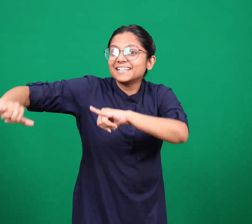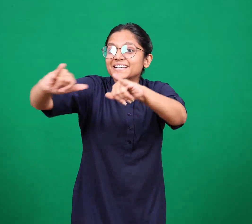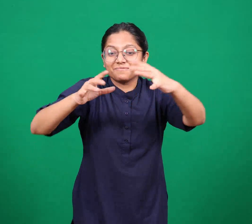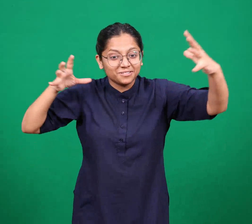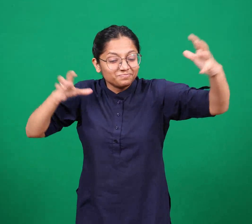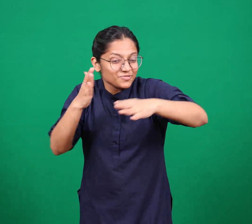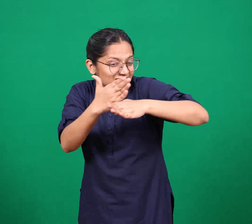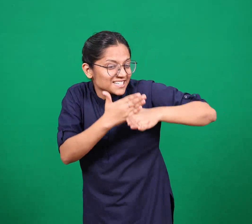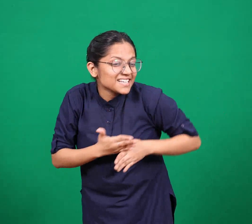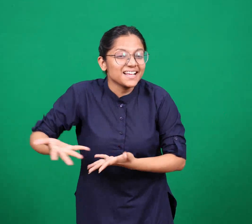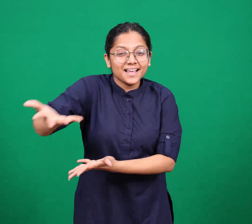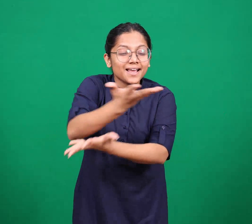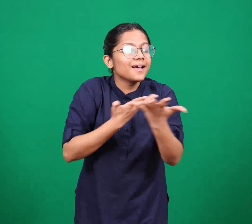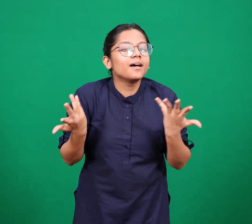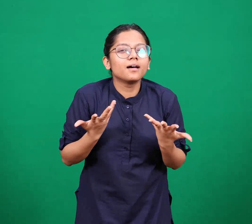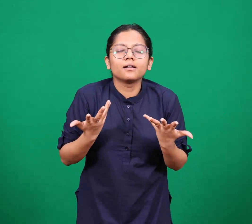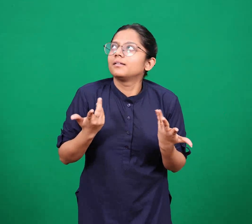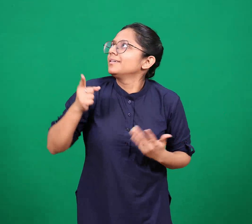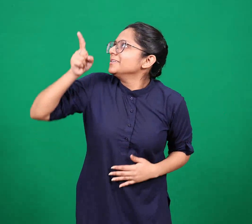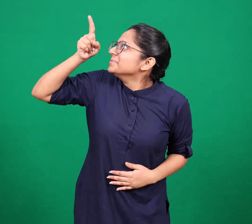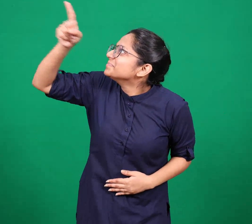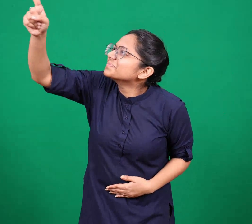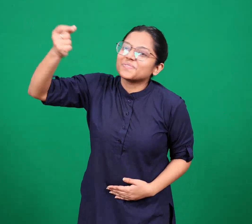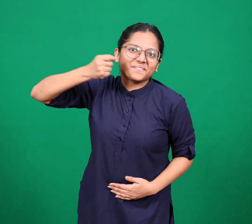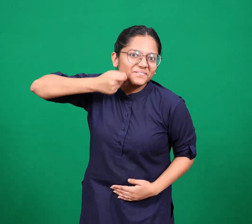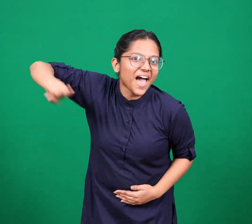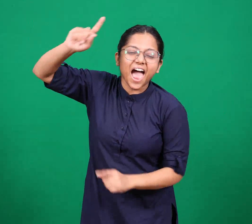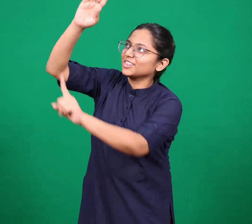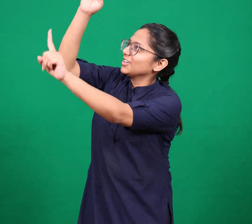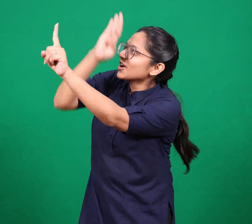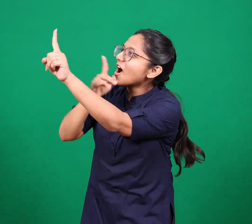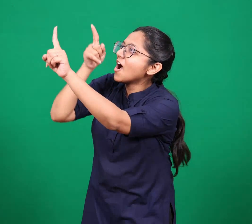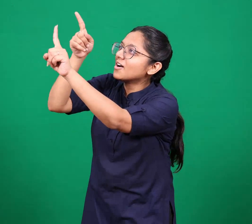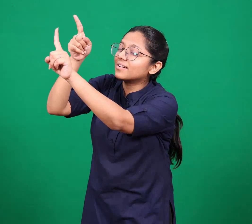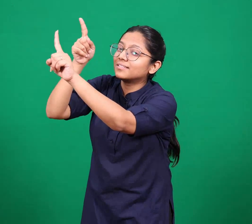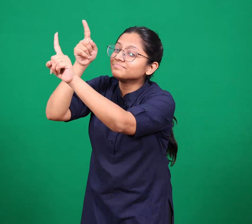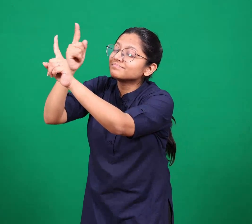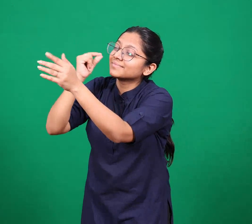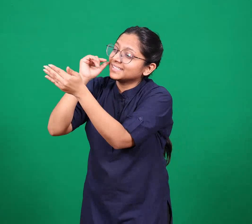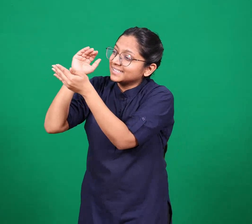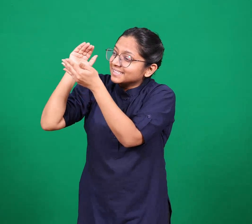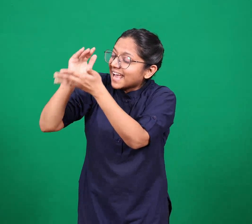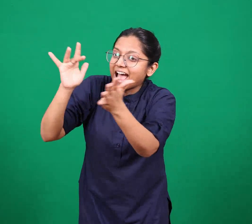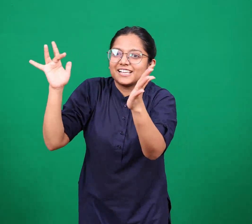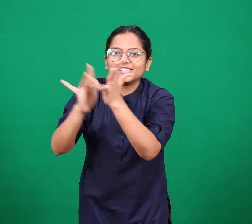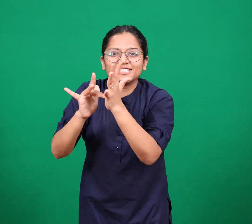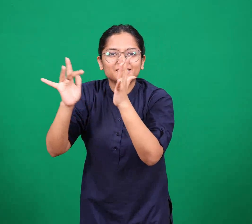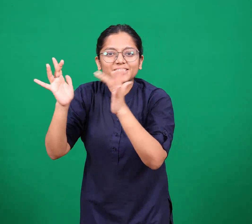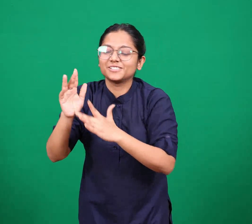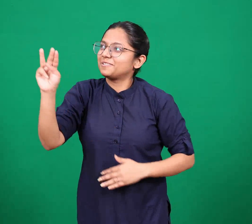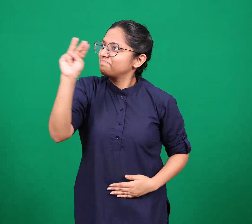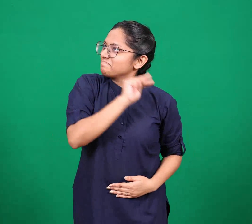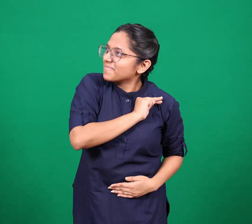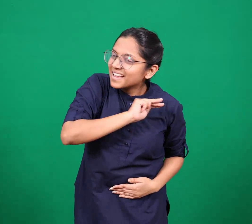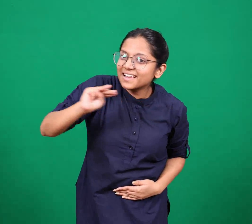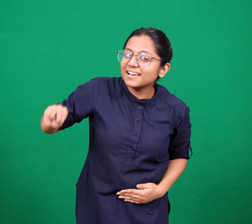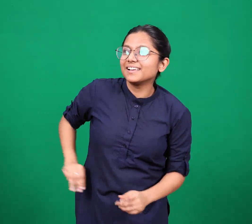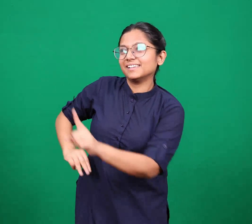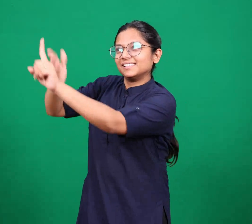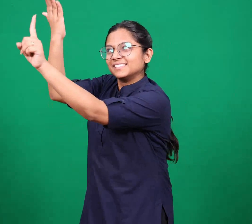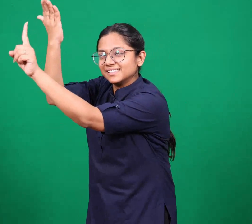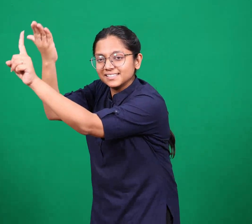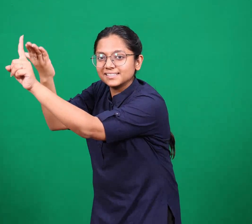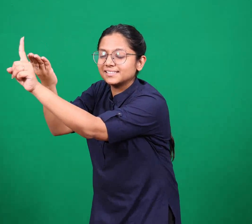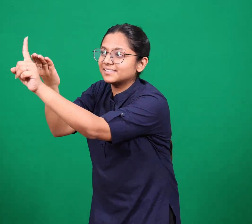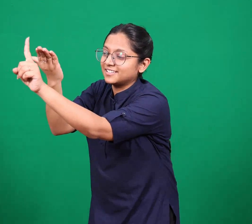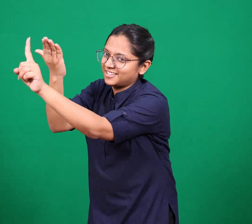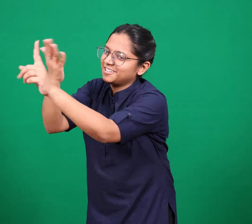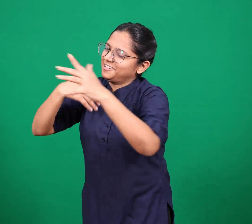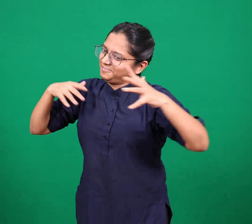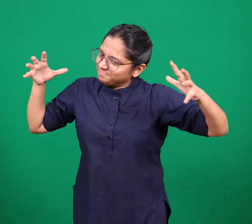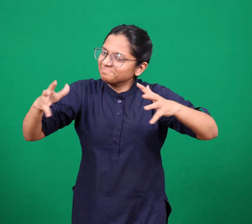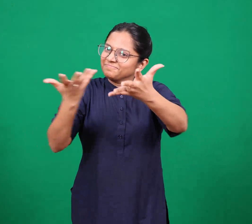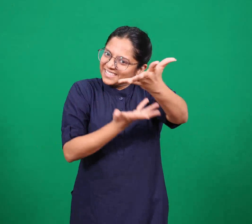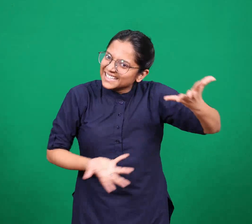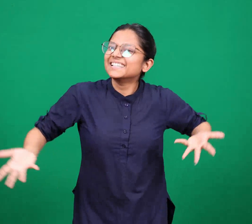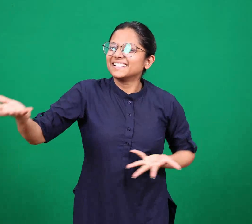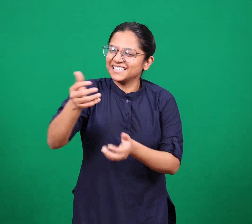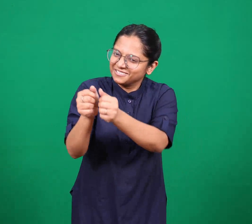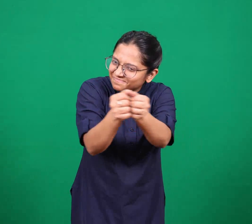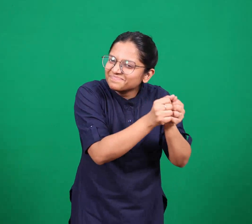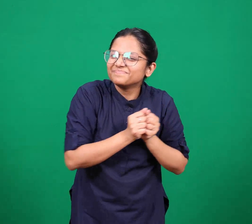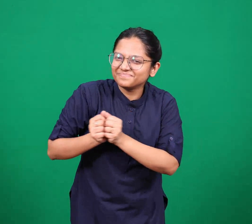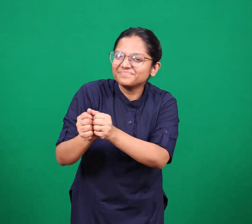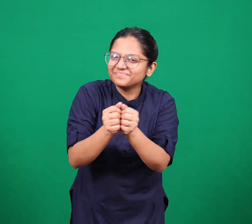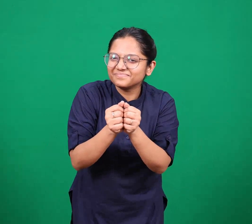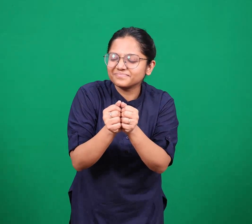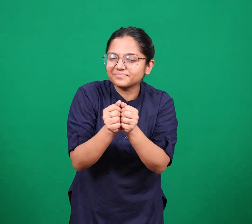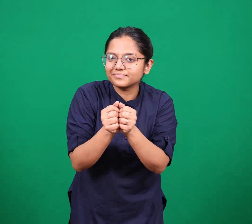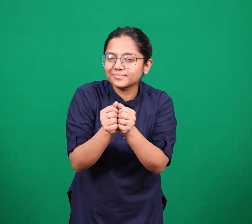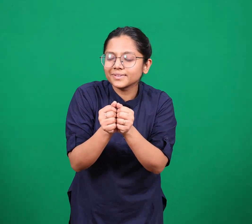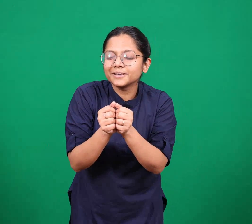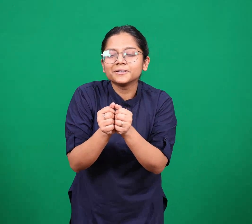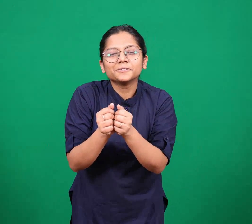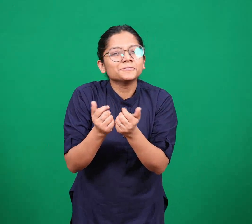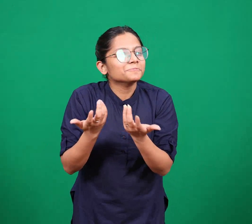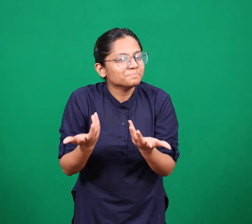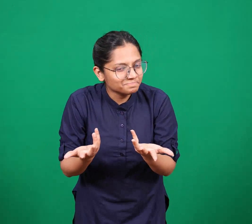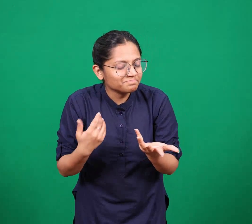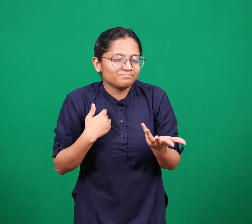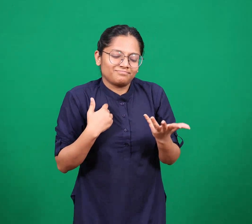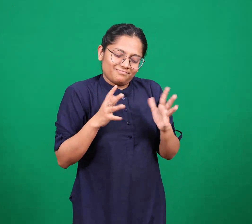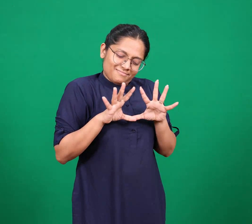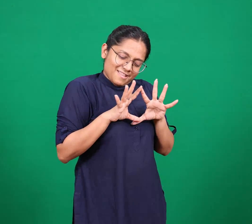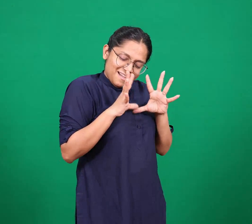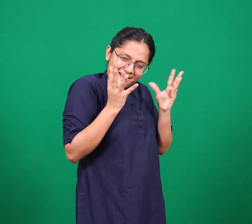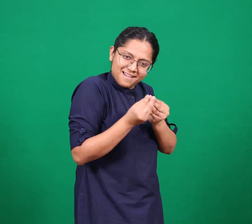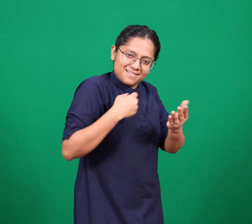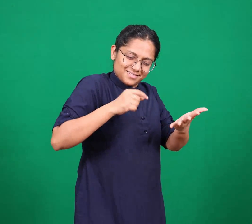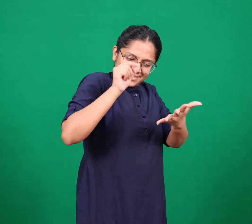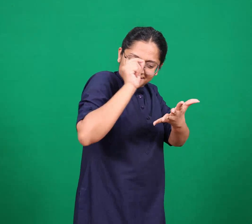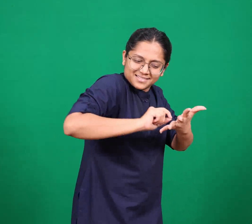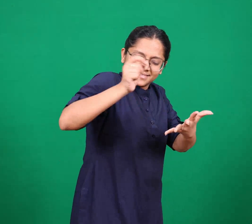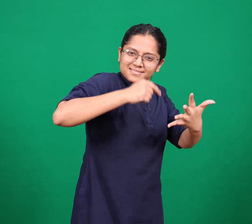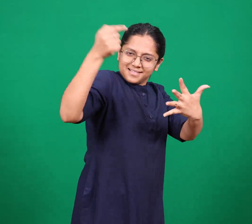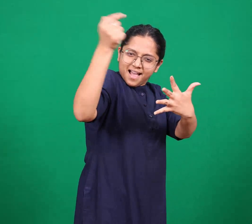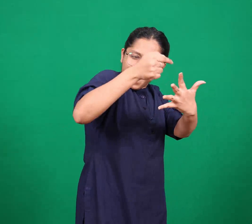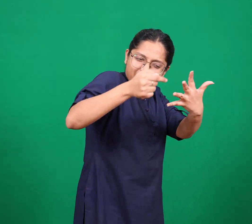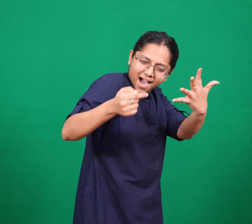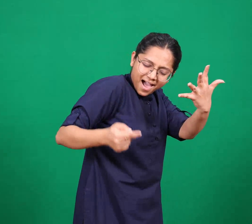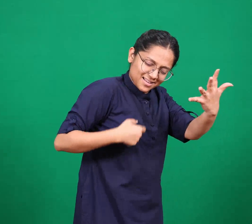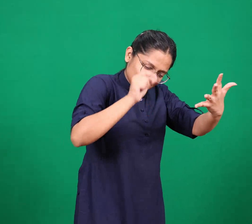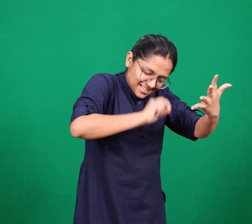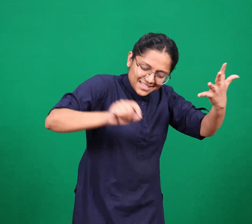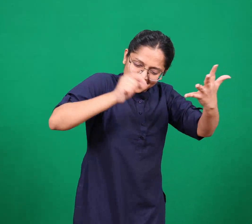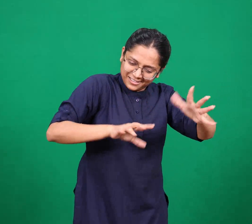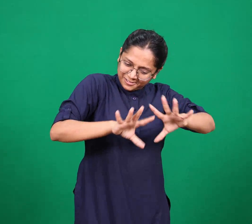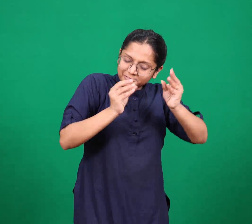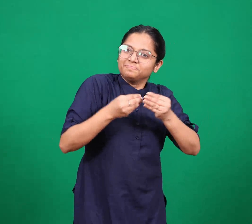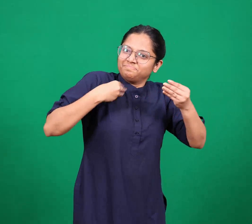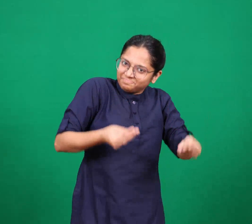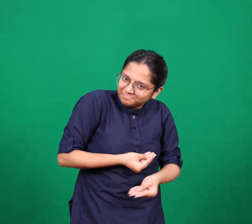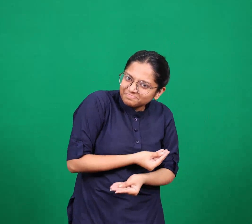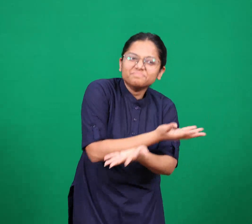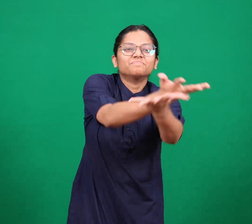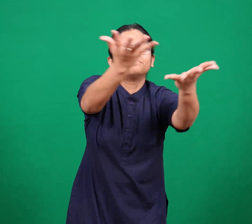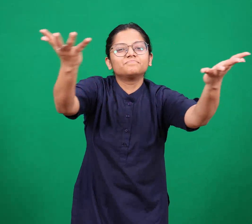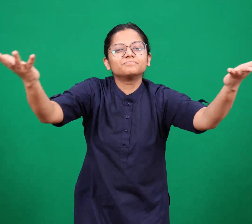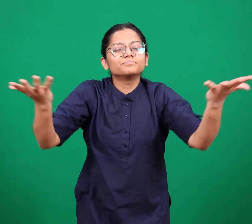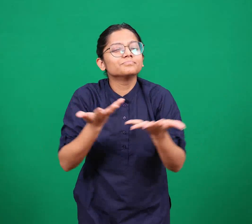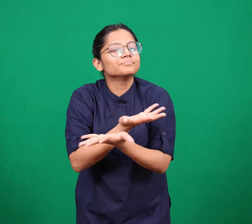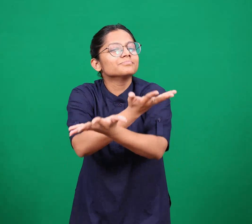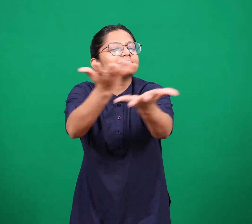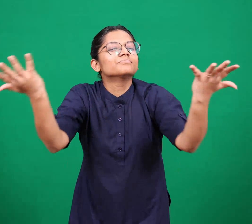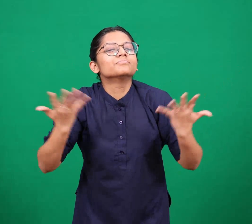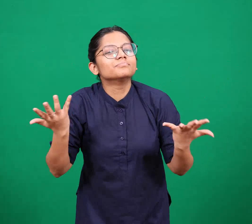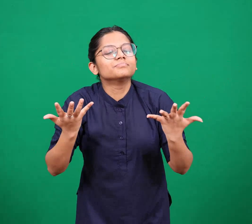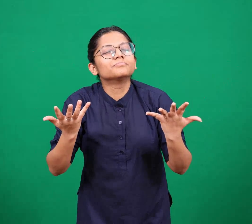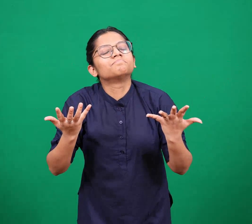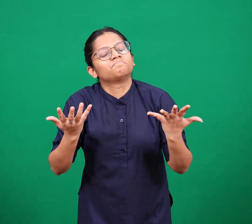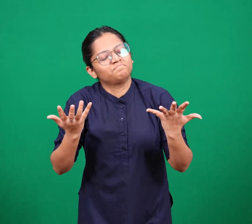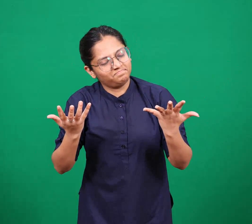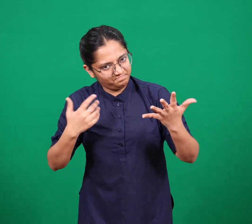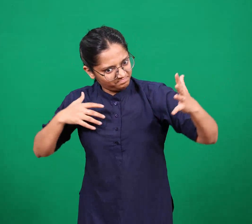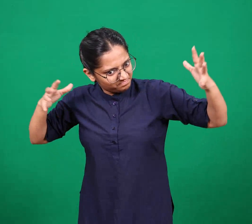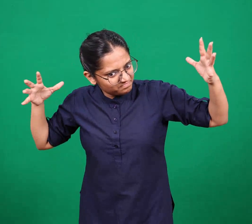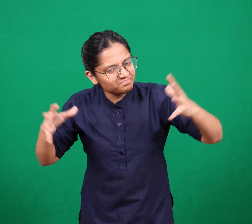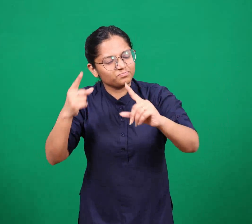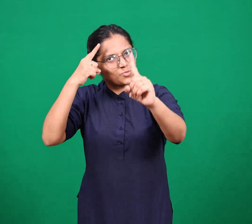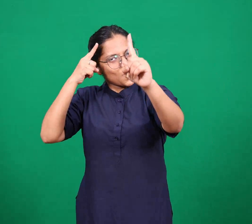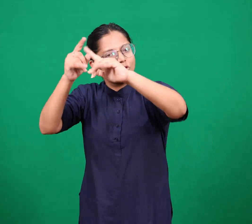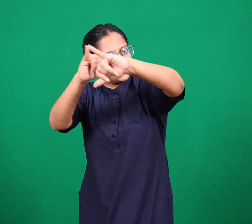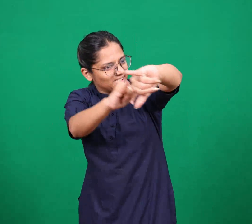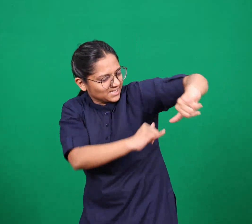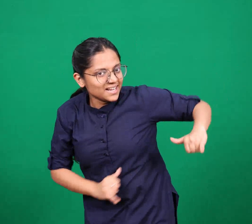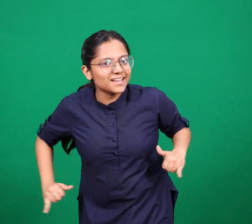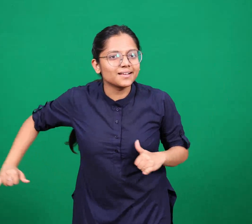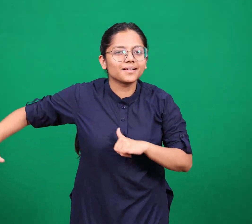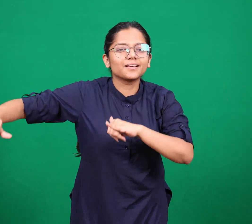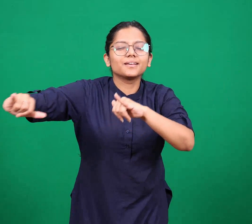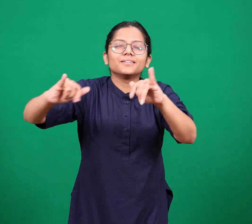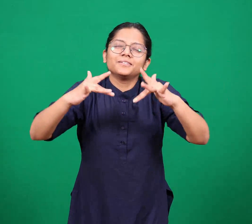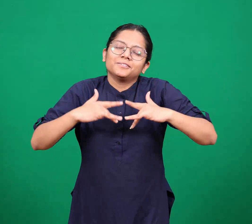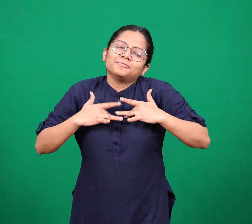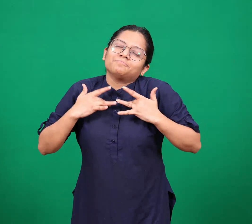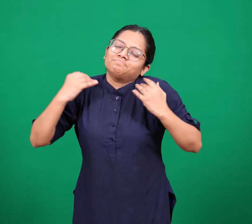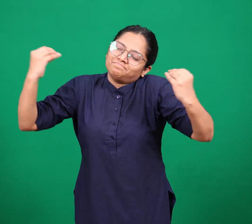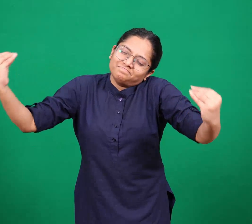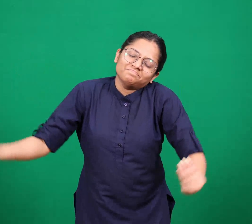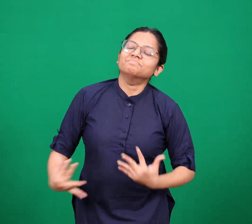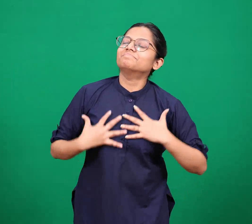And this fellowship of ours is with the Father and with His Son, Jesus Christ.